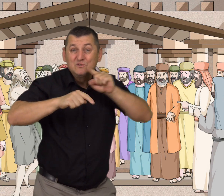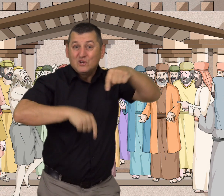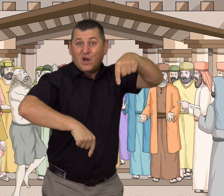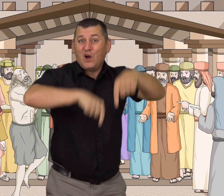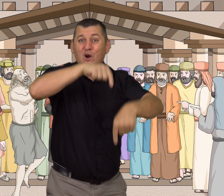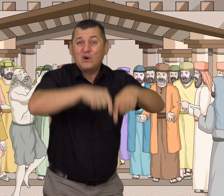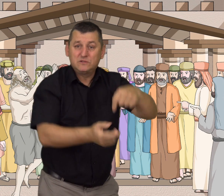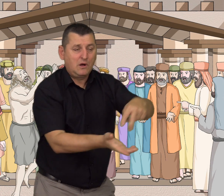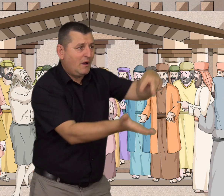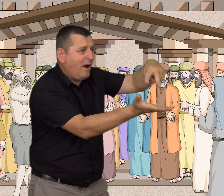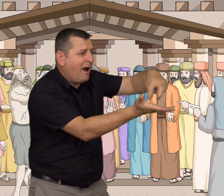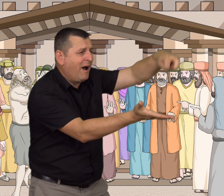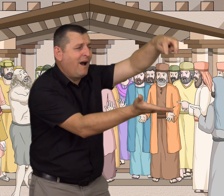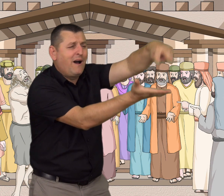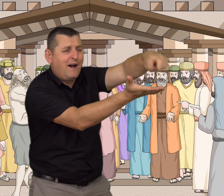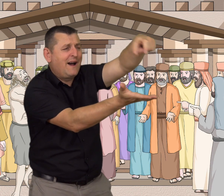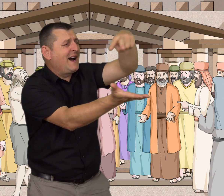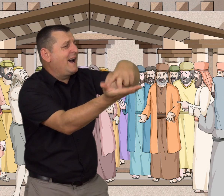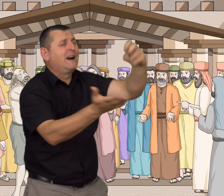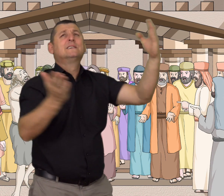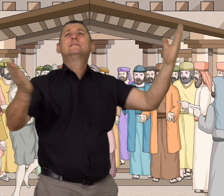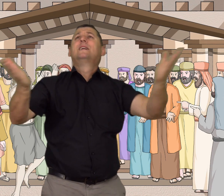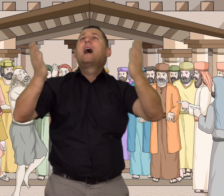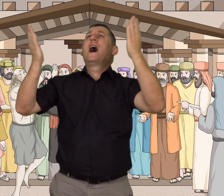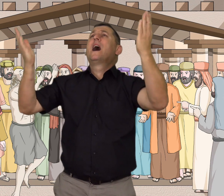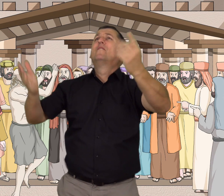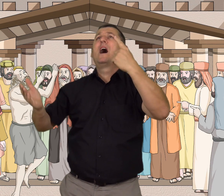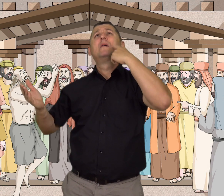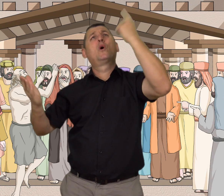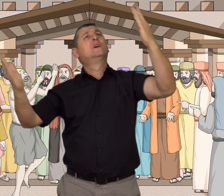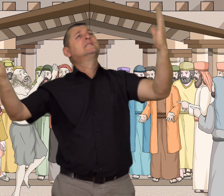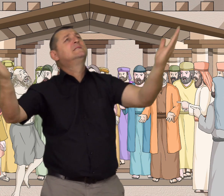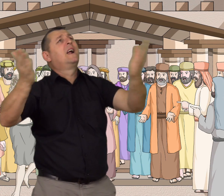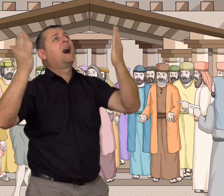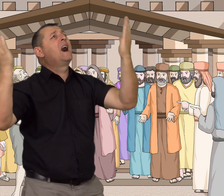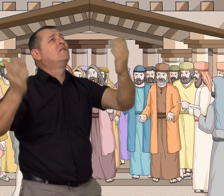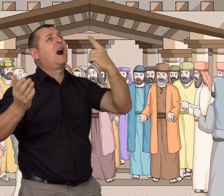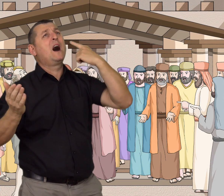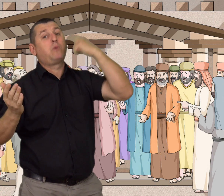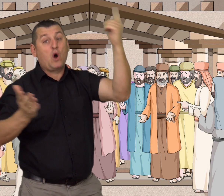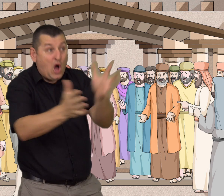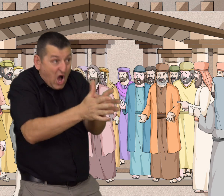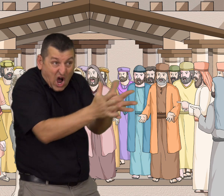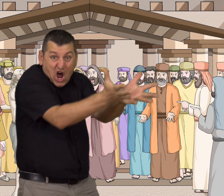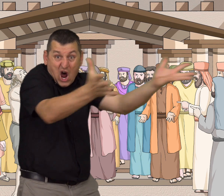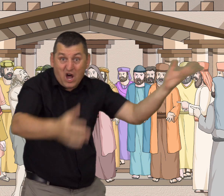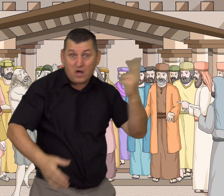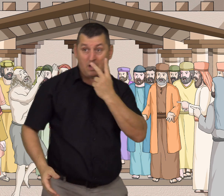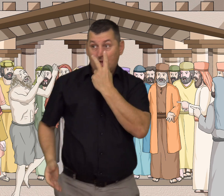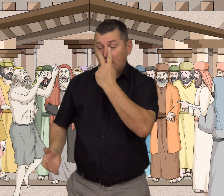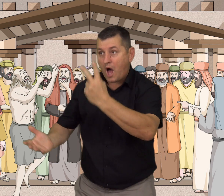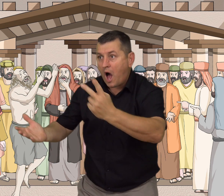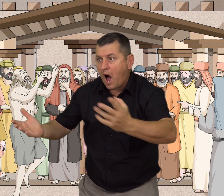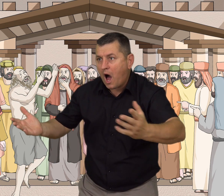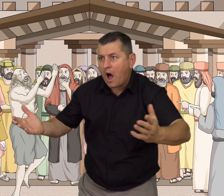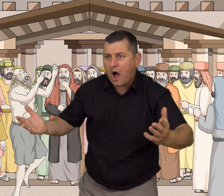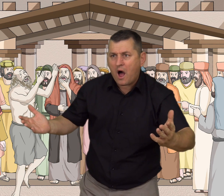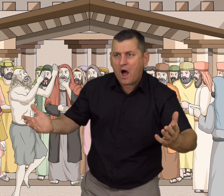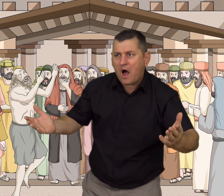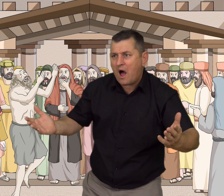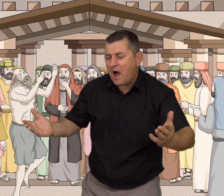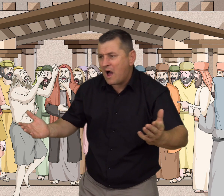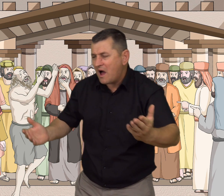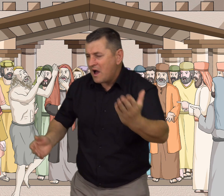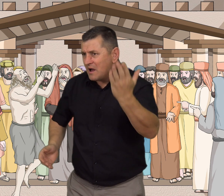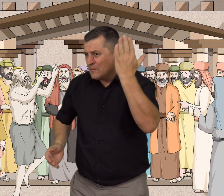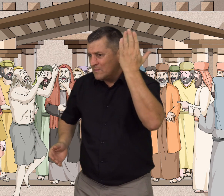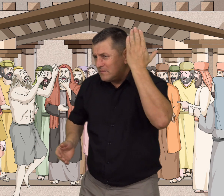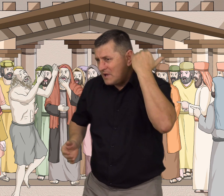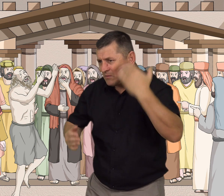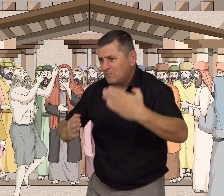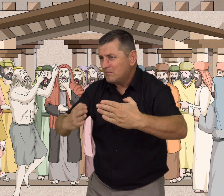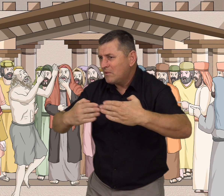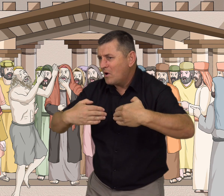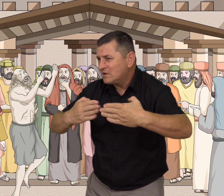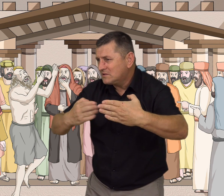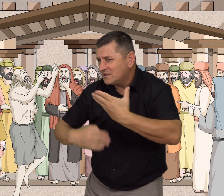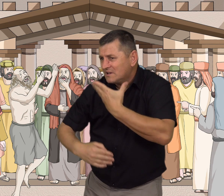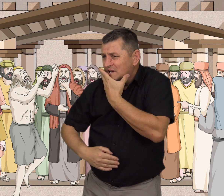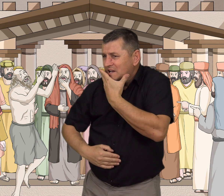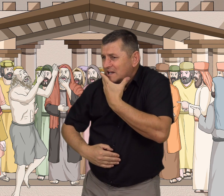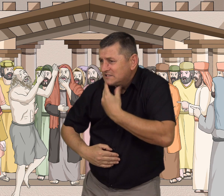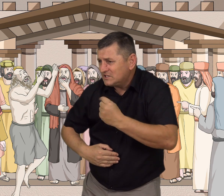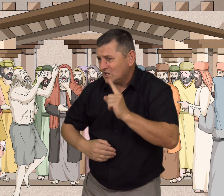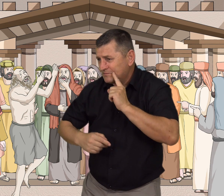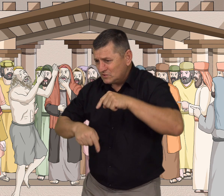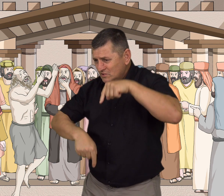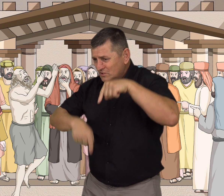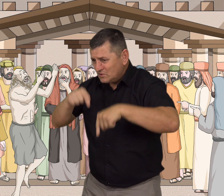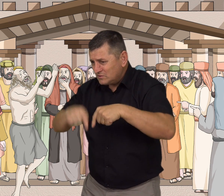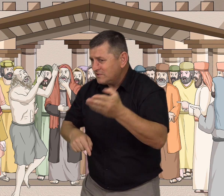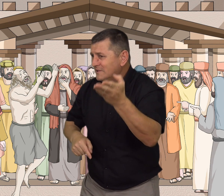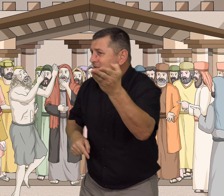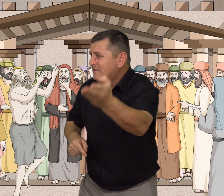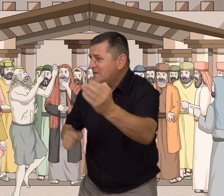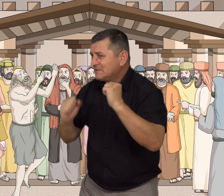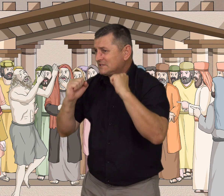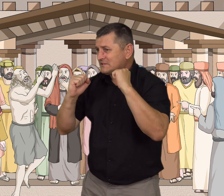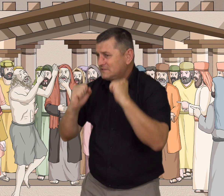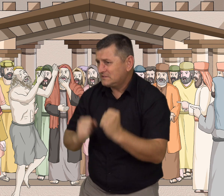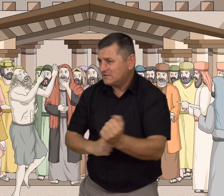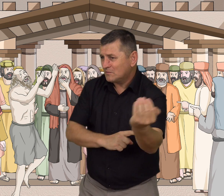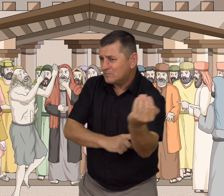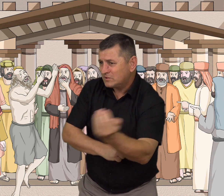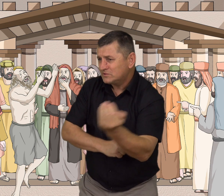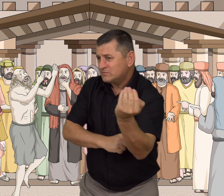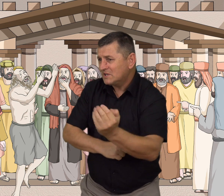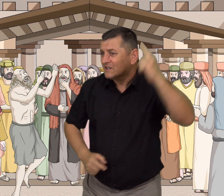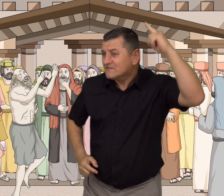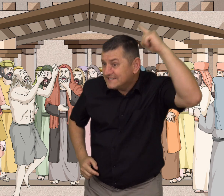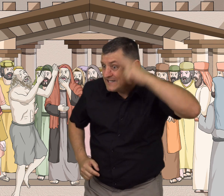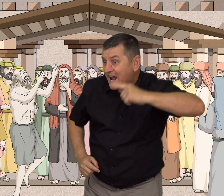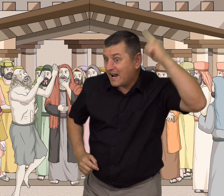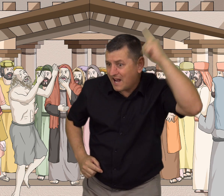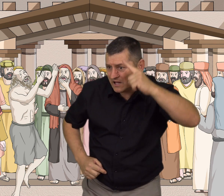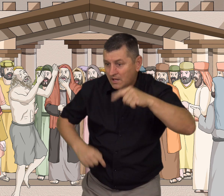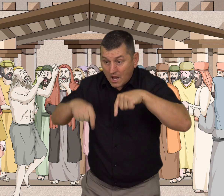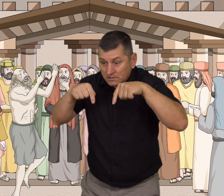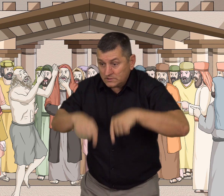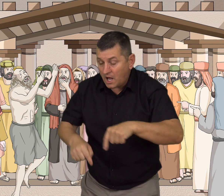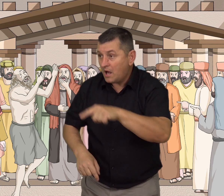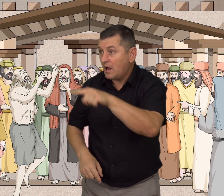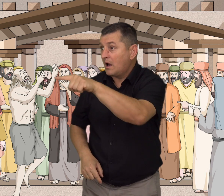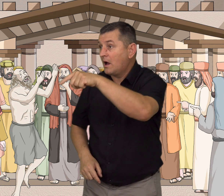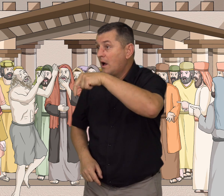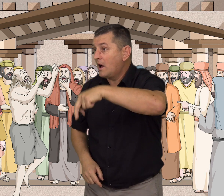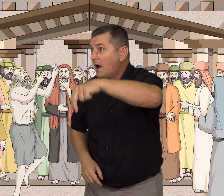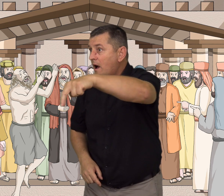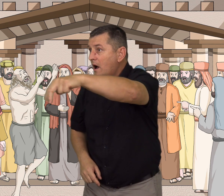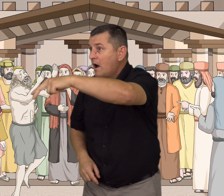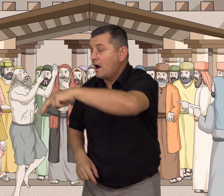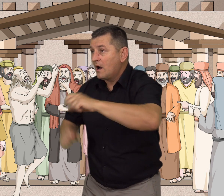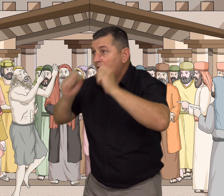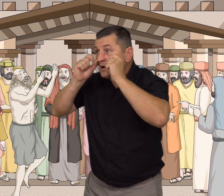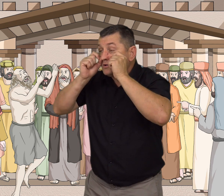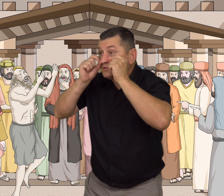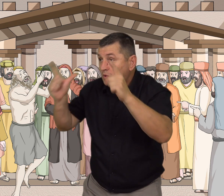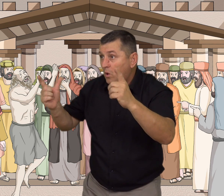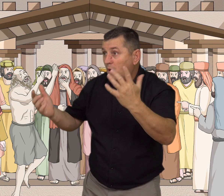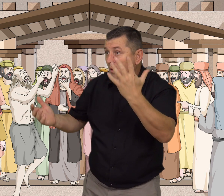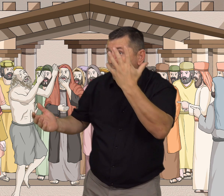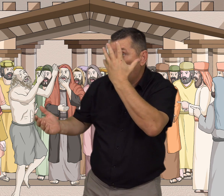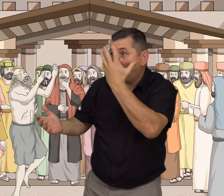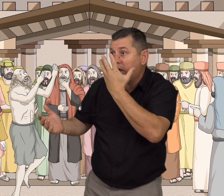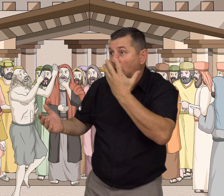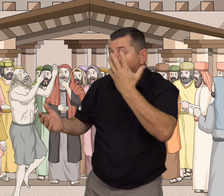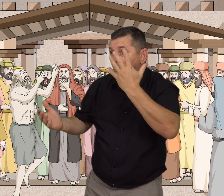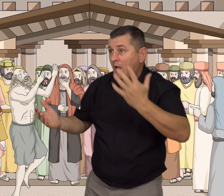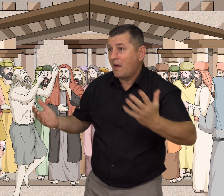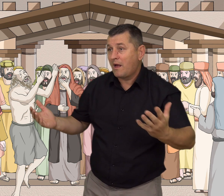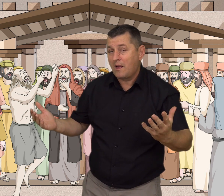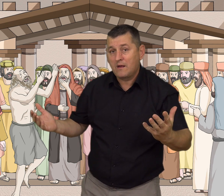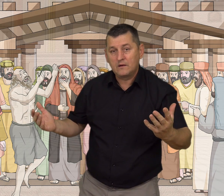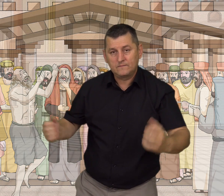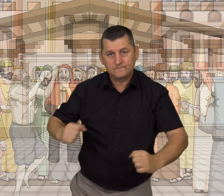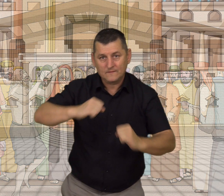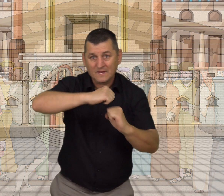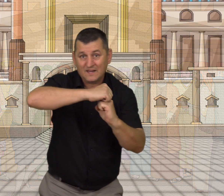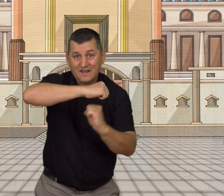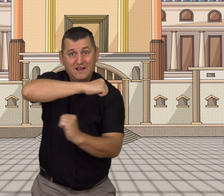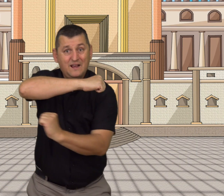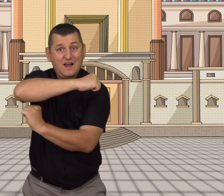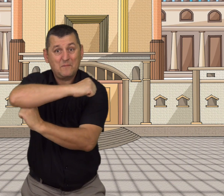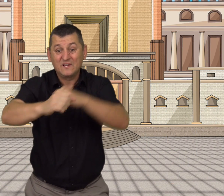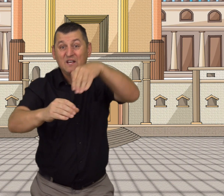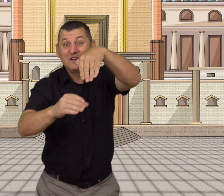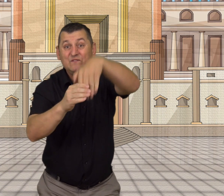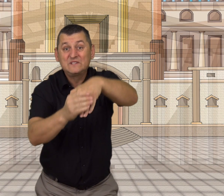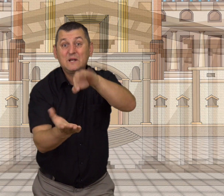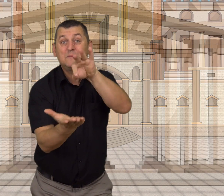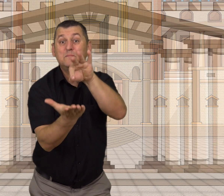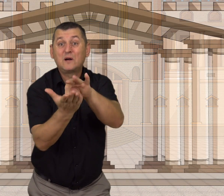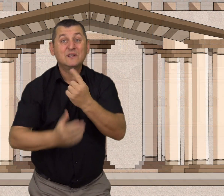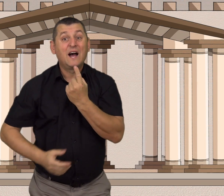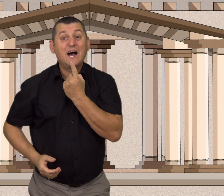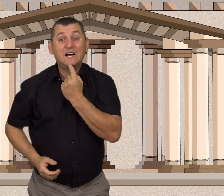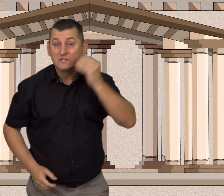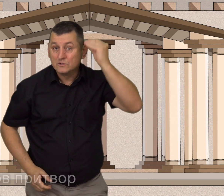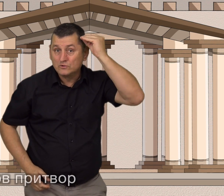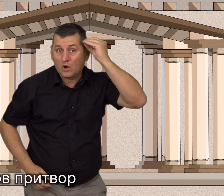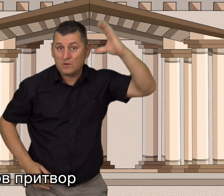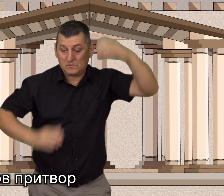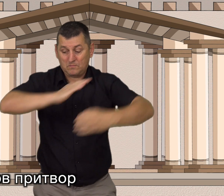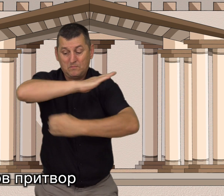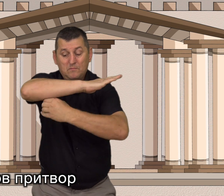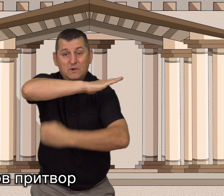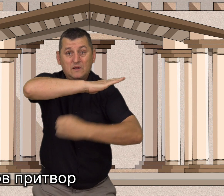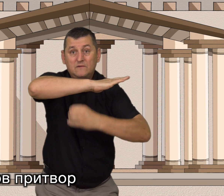When all the people saw him walking and praising God, they recognized him as the man who used to sit begging at the Beautiful Gate of the temple, and they were filled with wonder and amazement at what had happened to him.